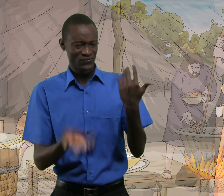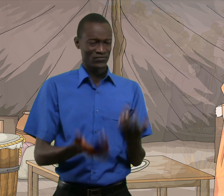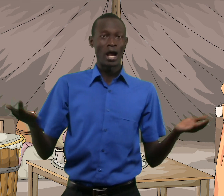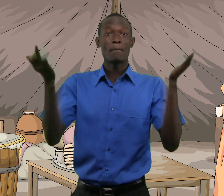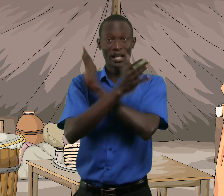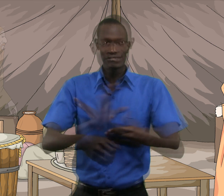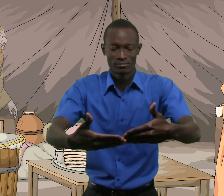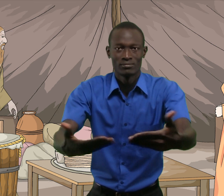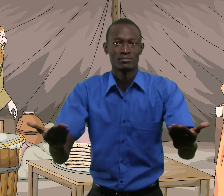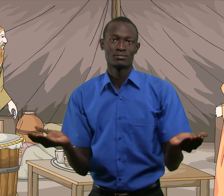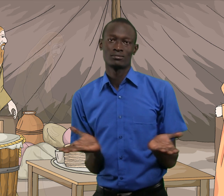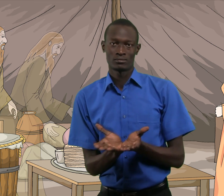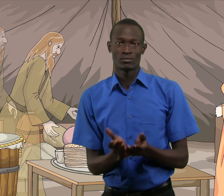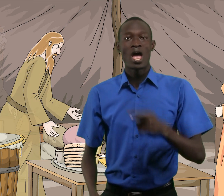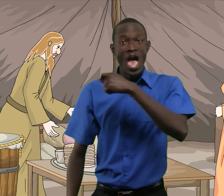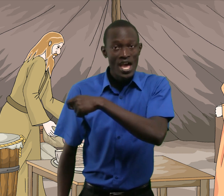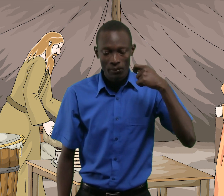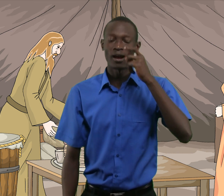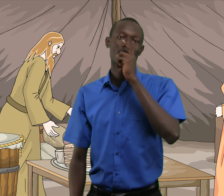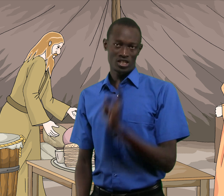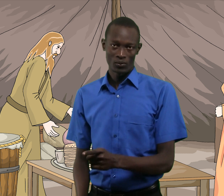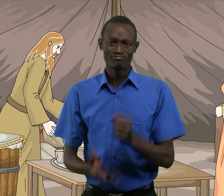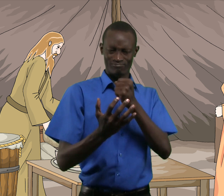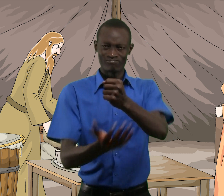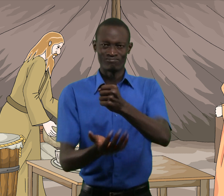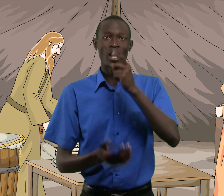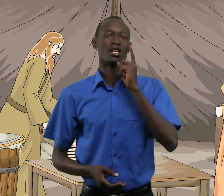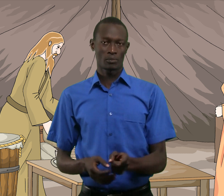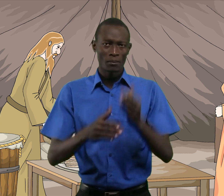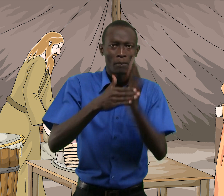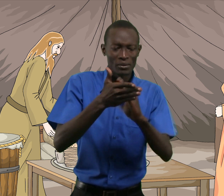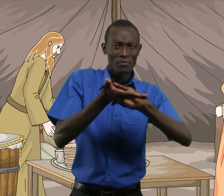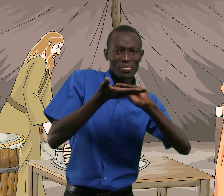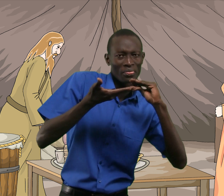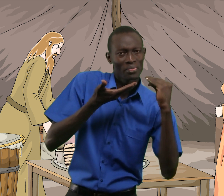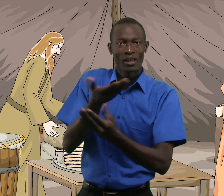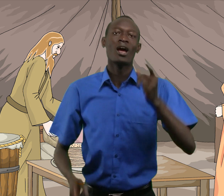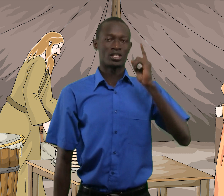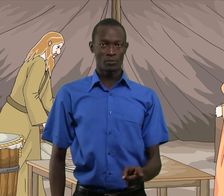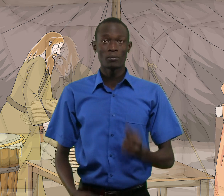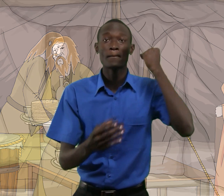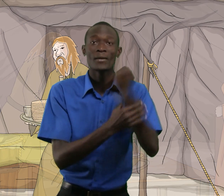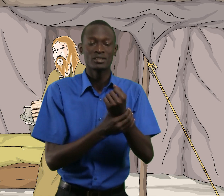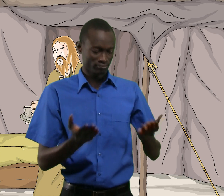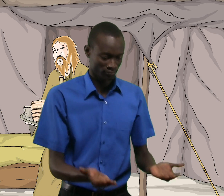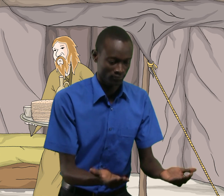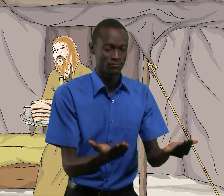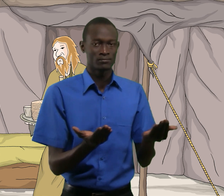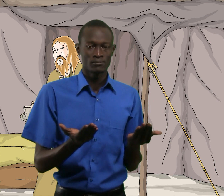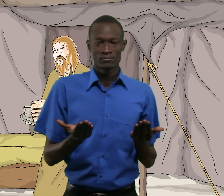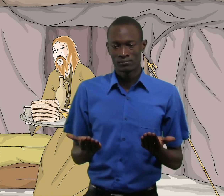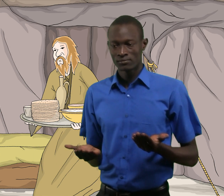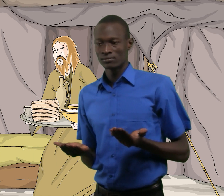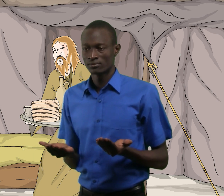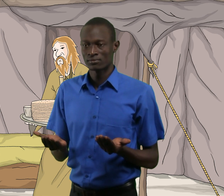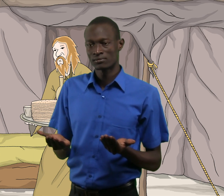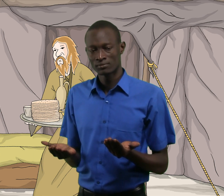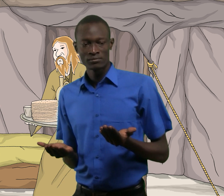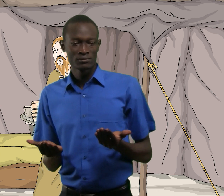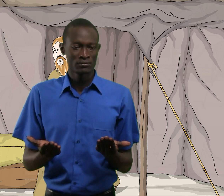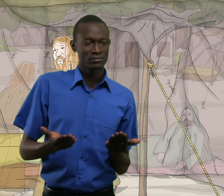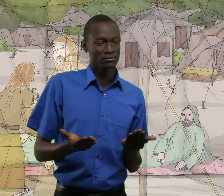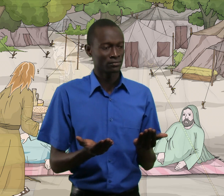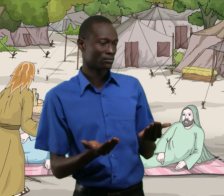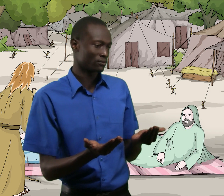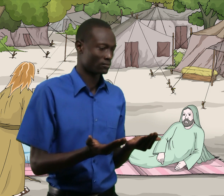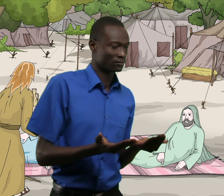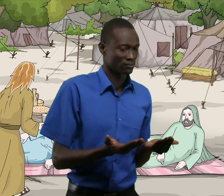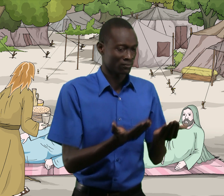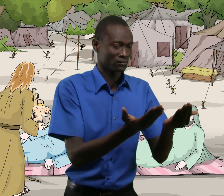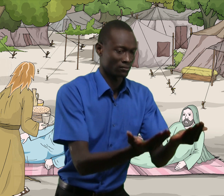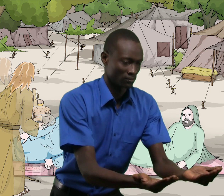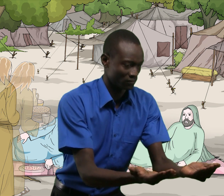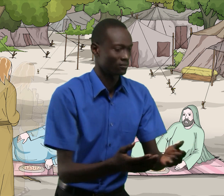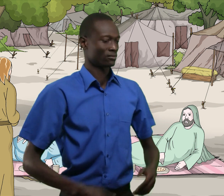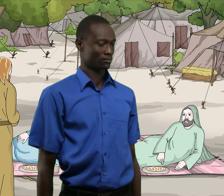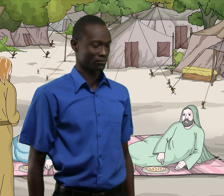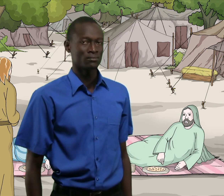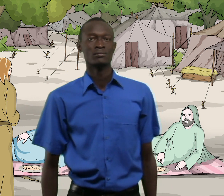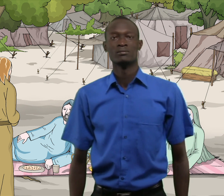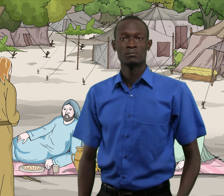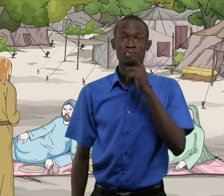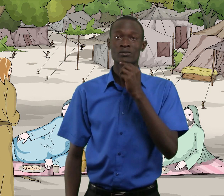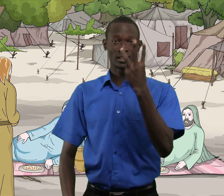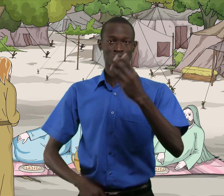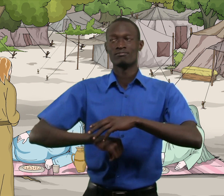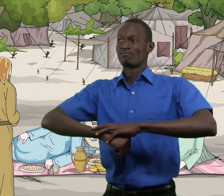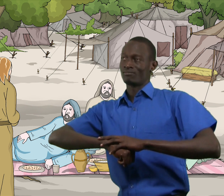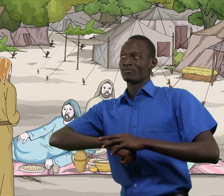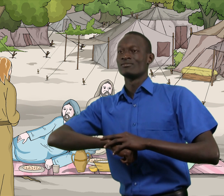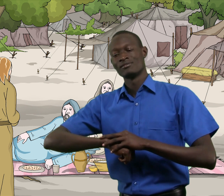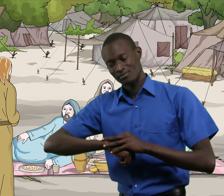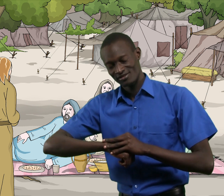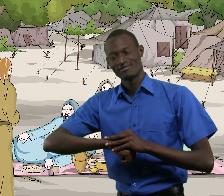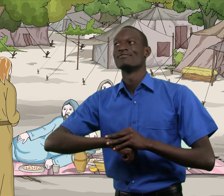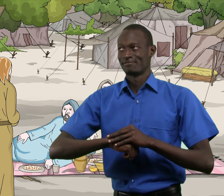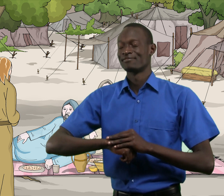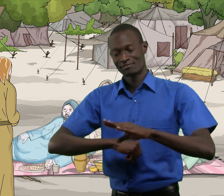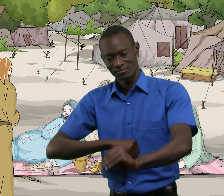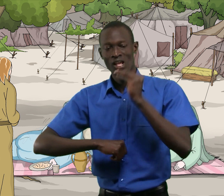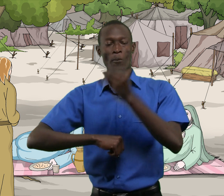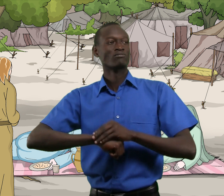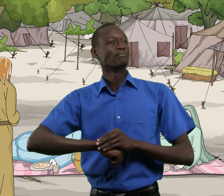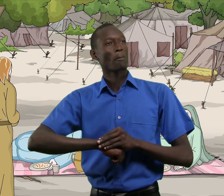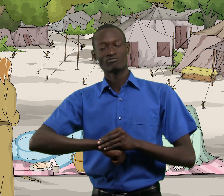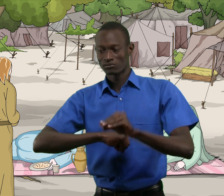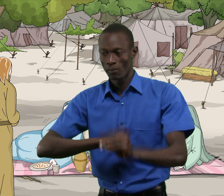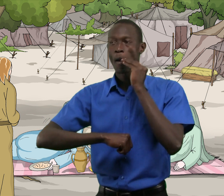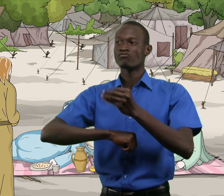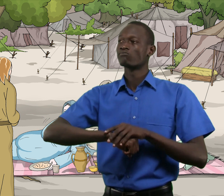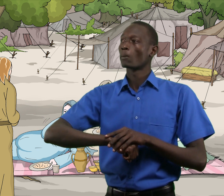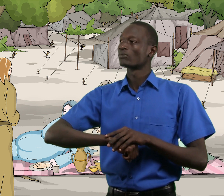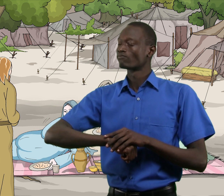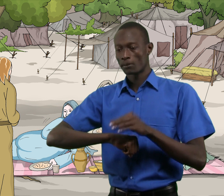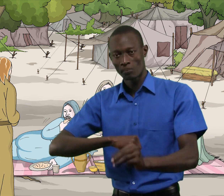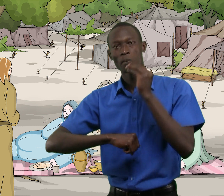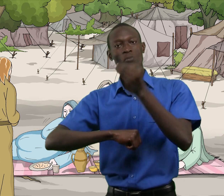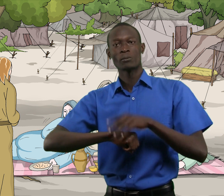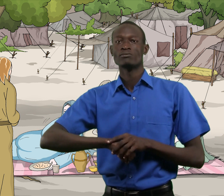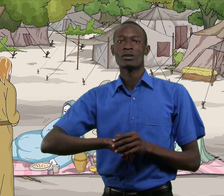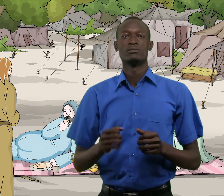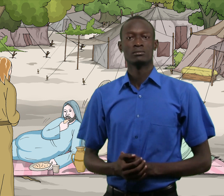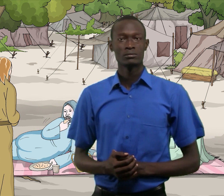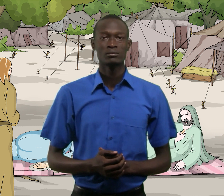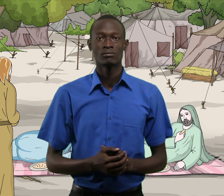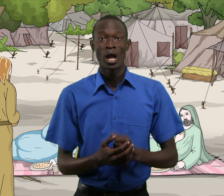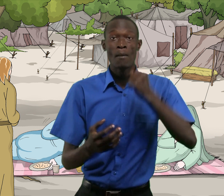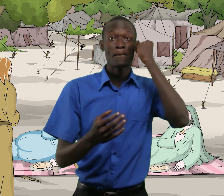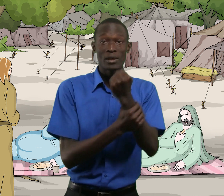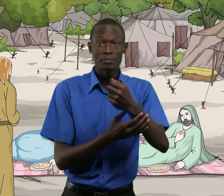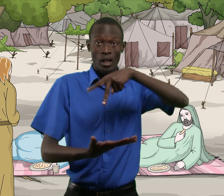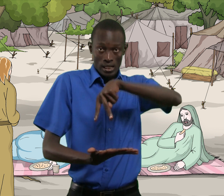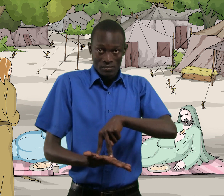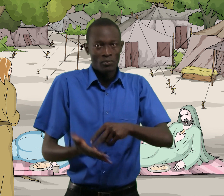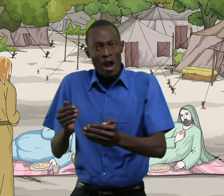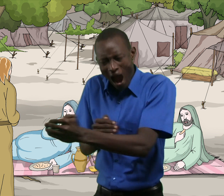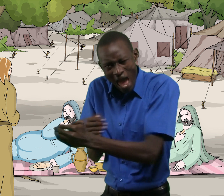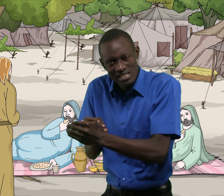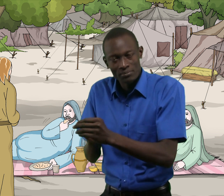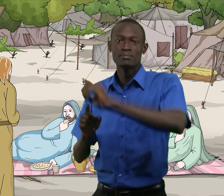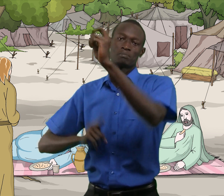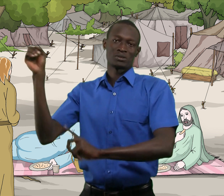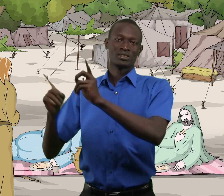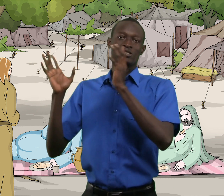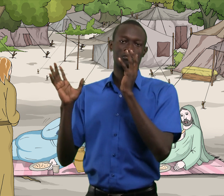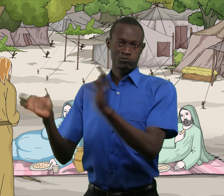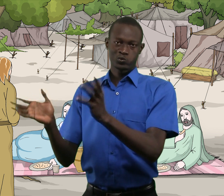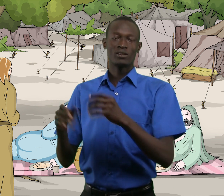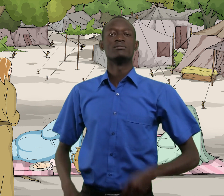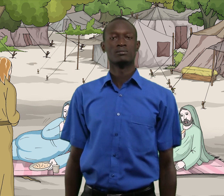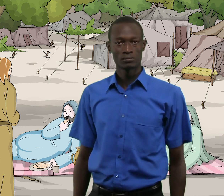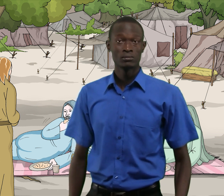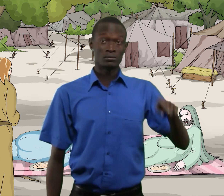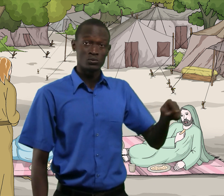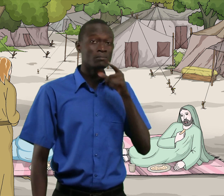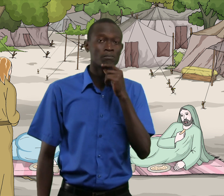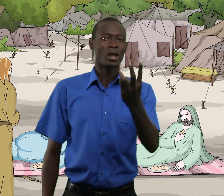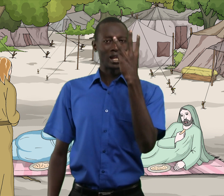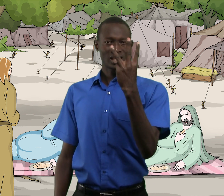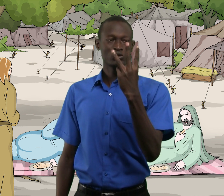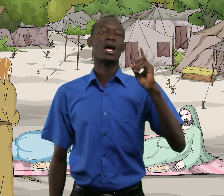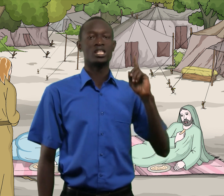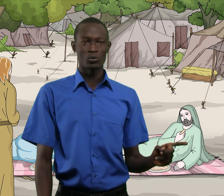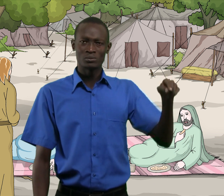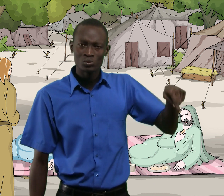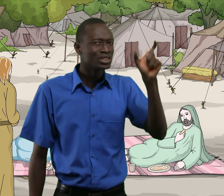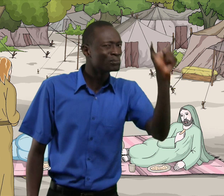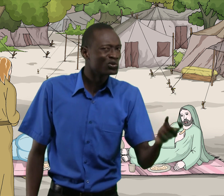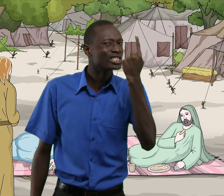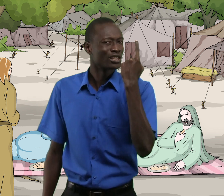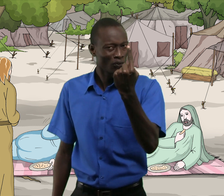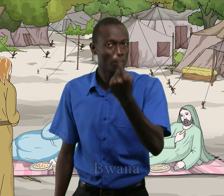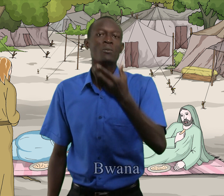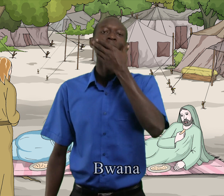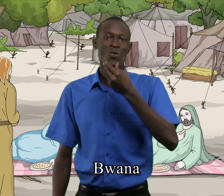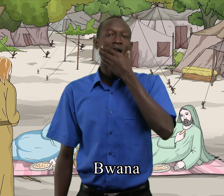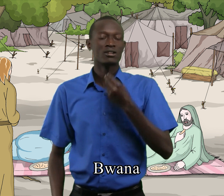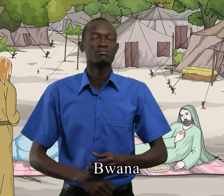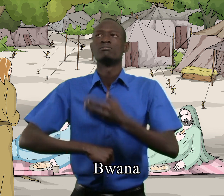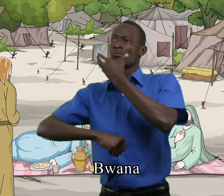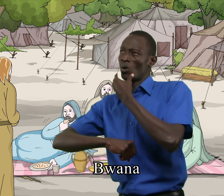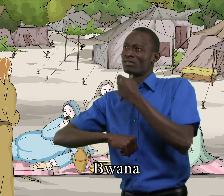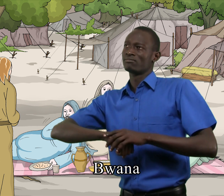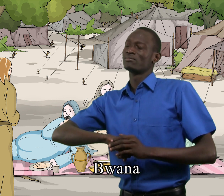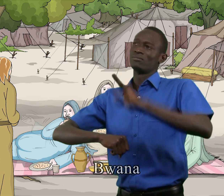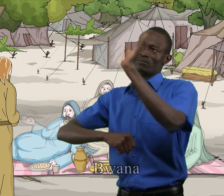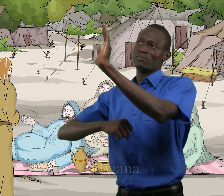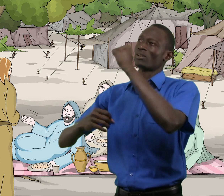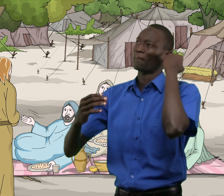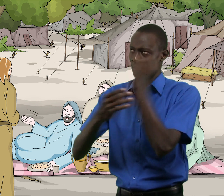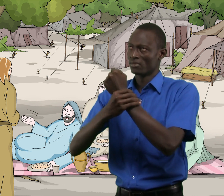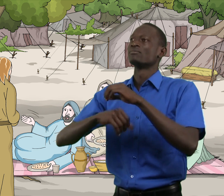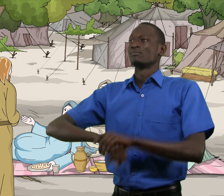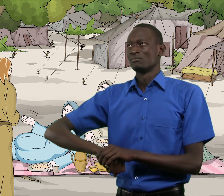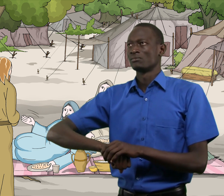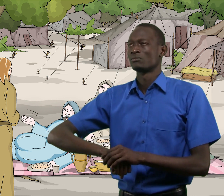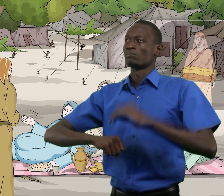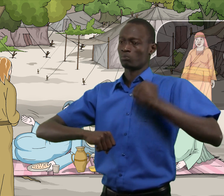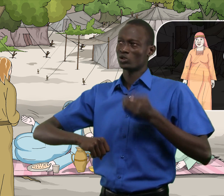Then Abraham brought curds and milk and the calf that had been prepared, and he set them before the men and stood by them under the tree as they ate.